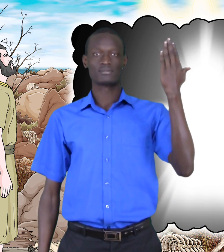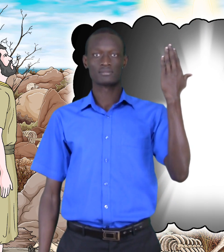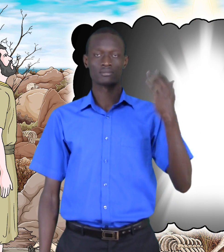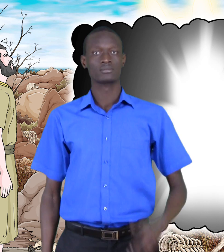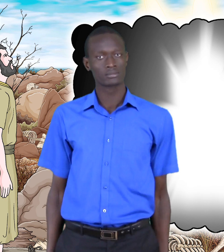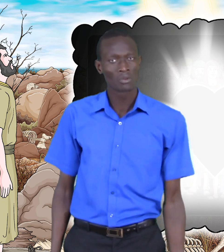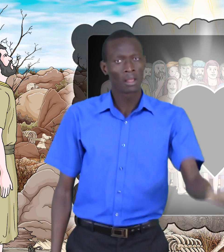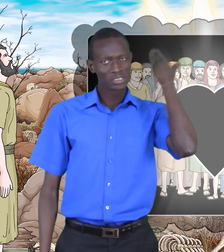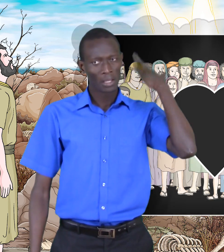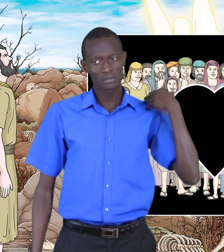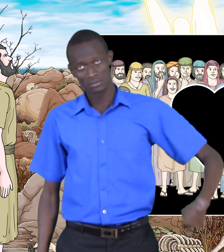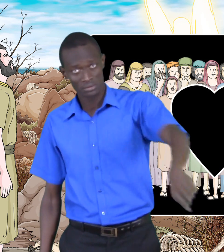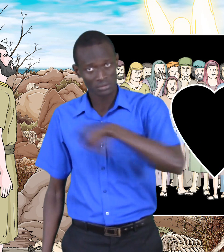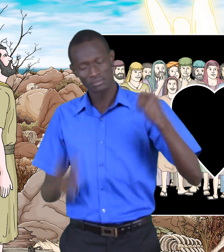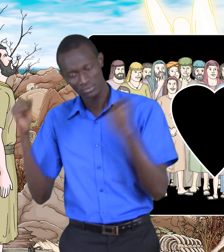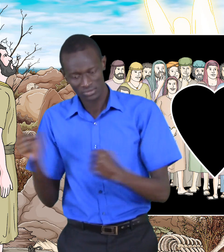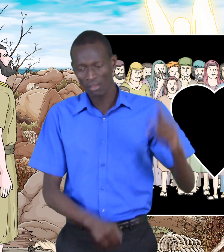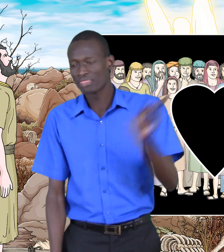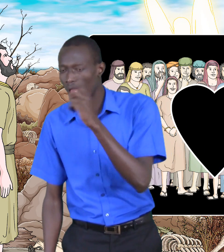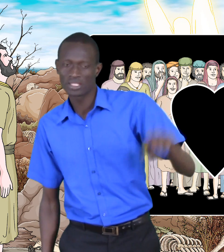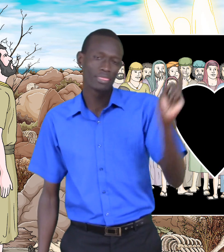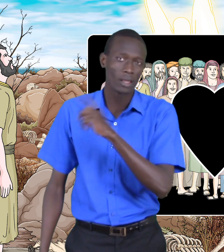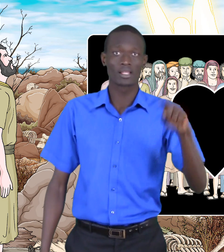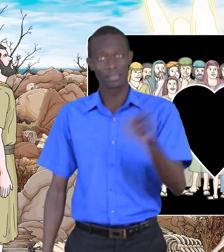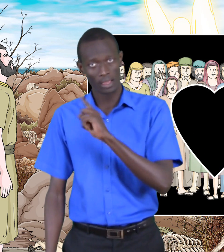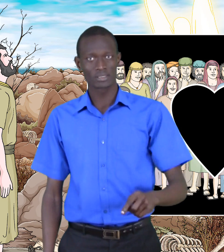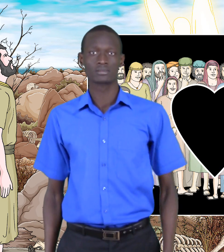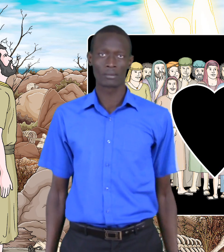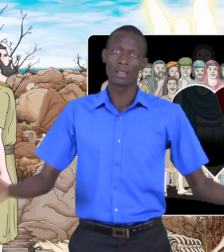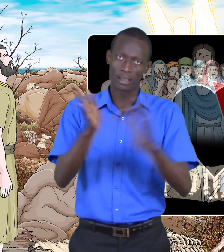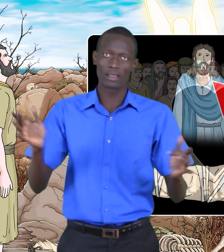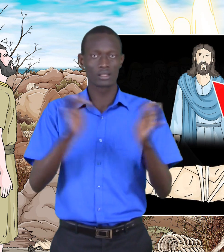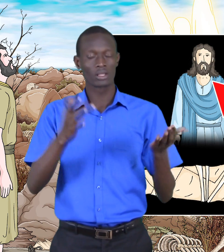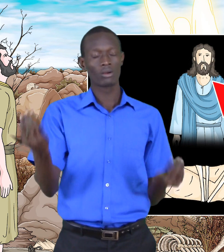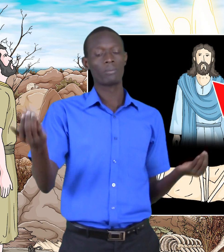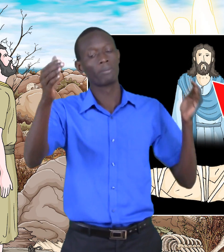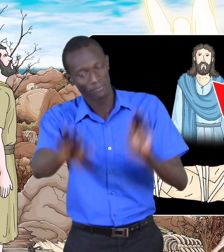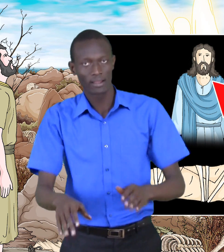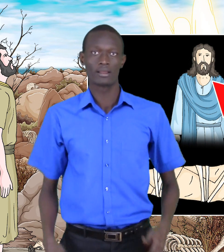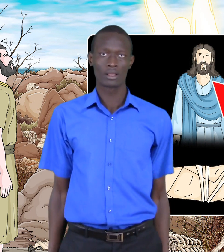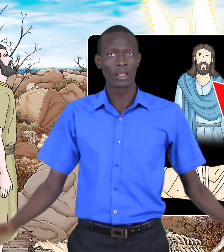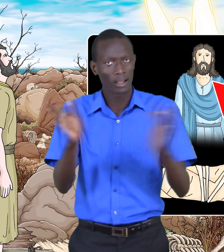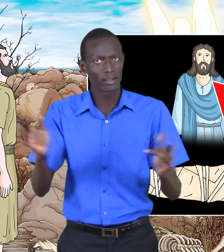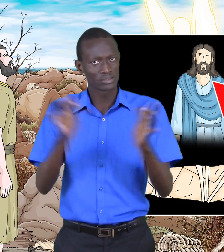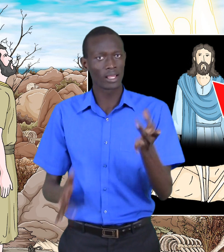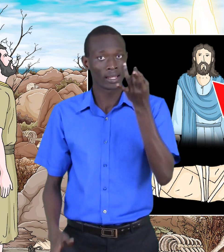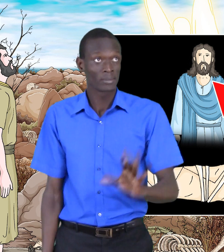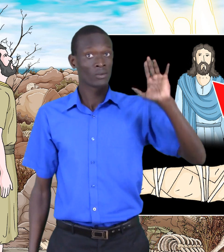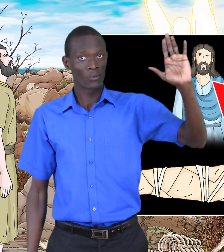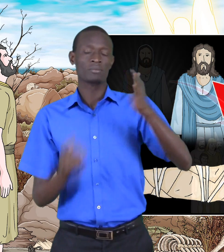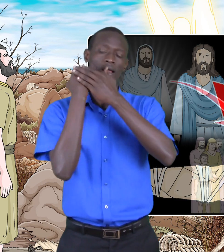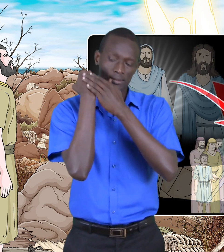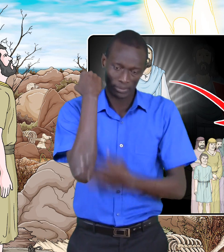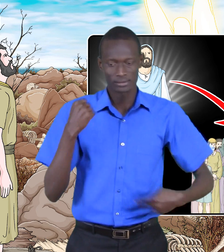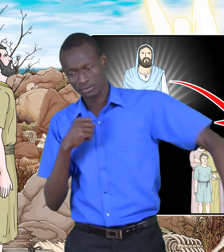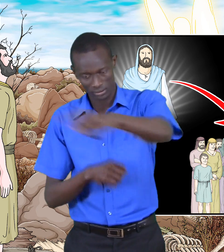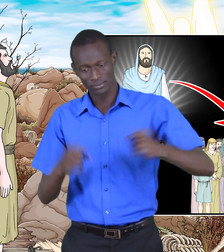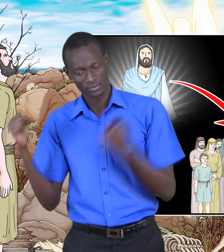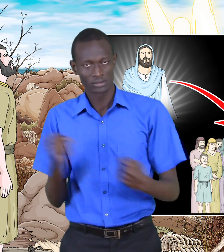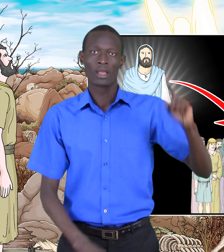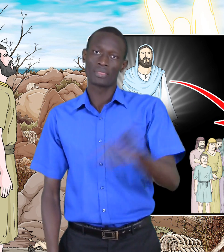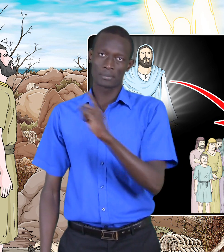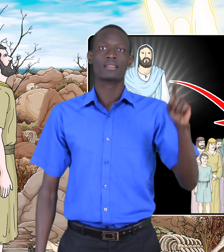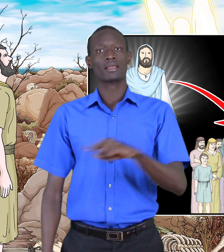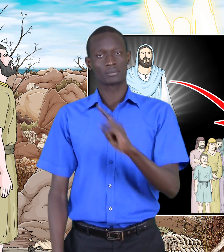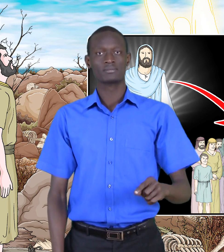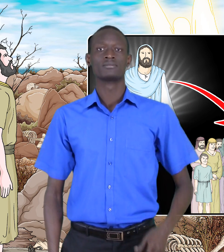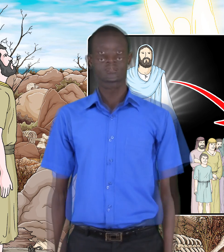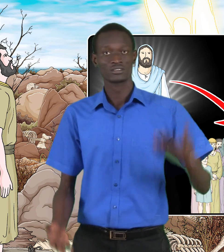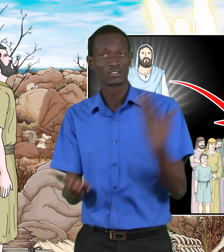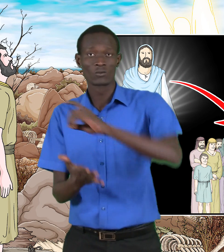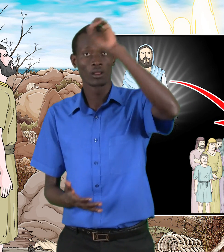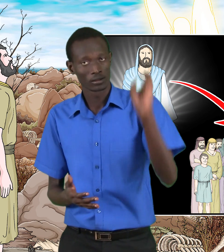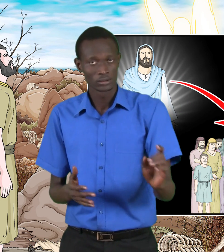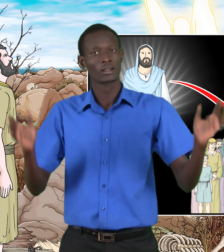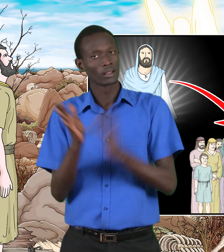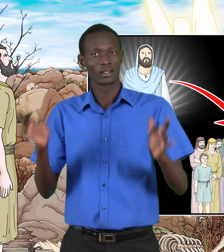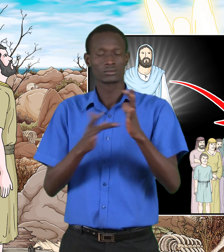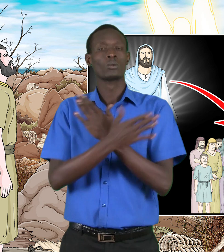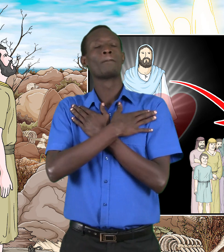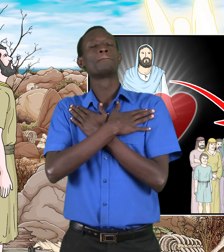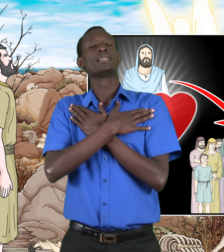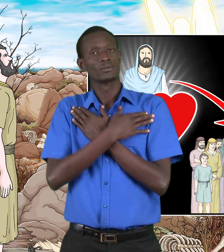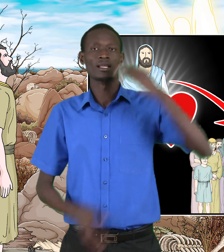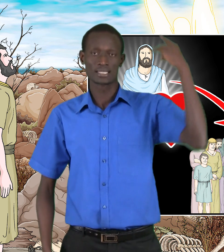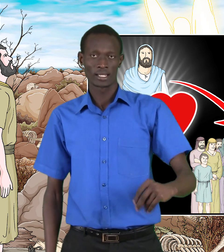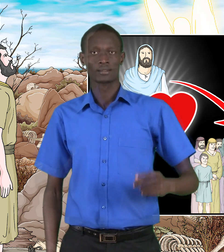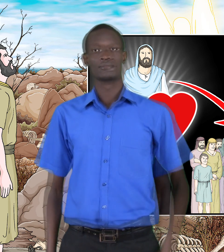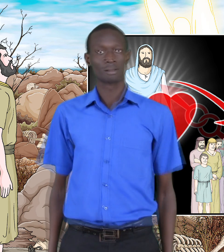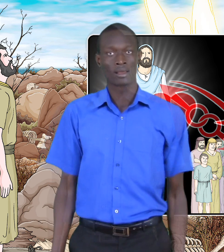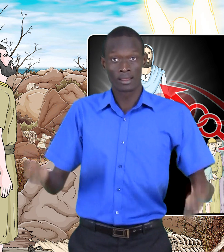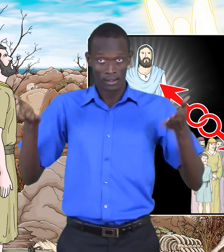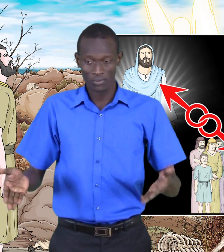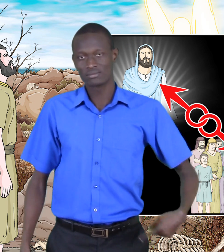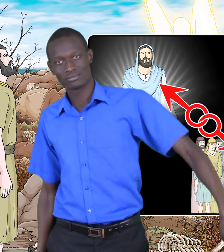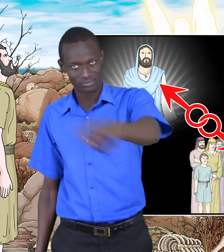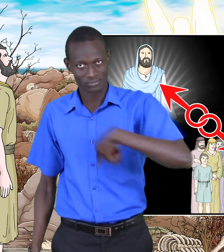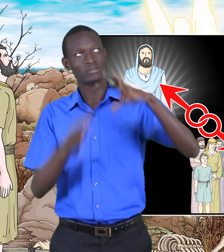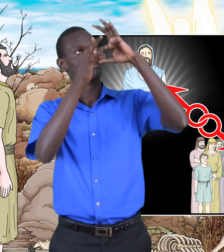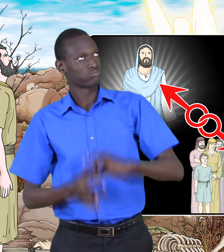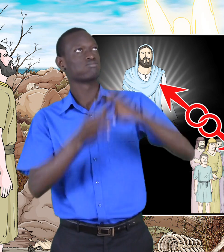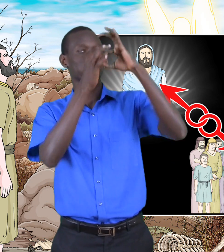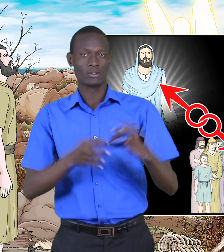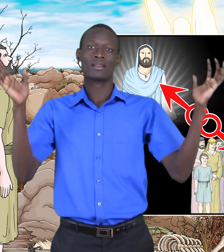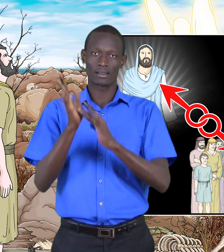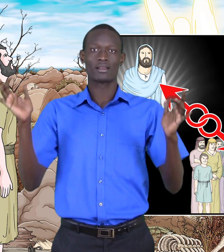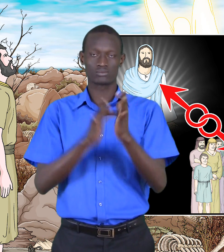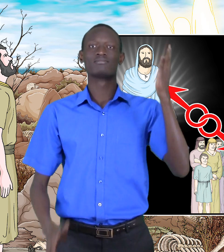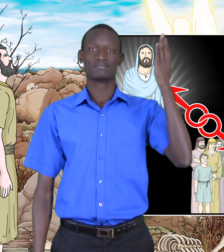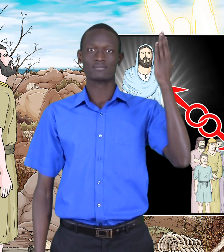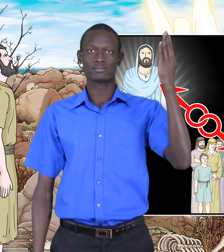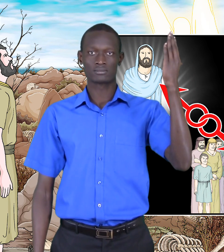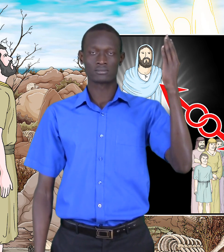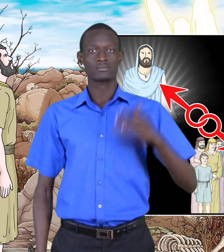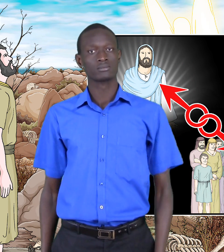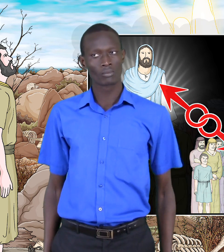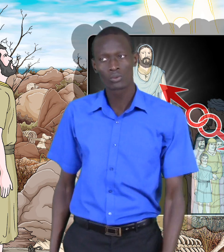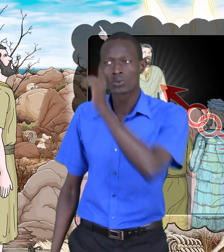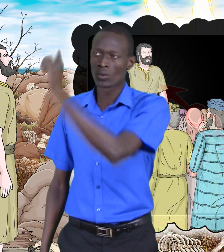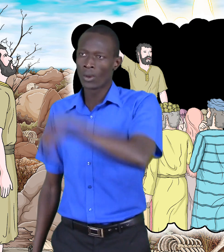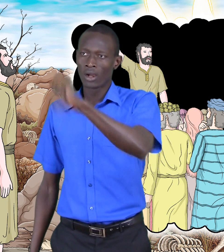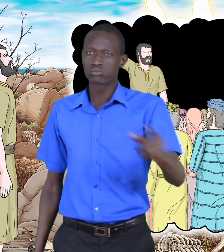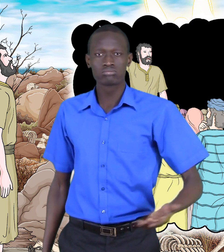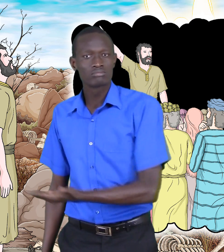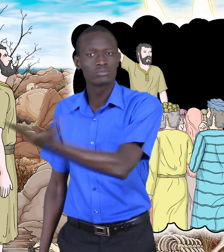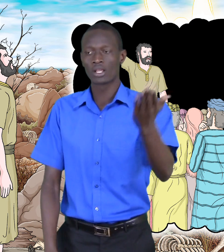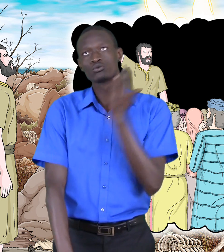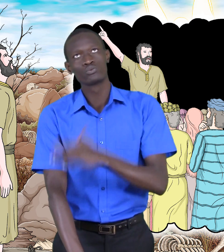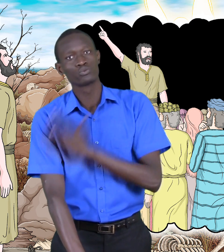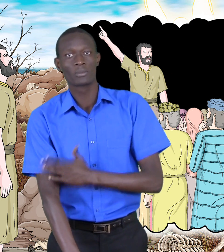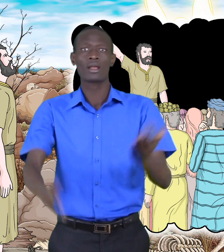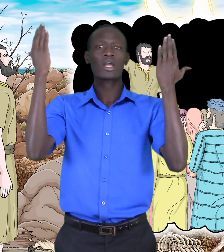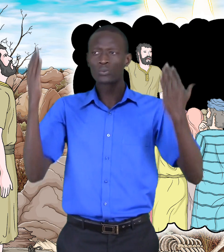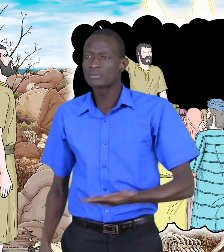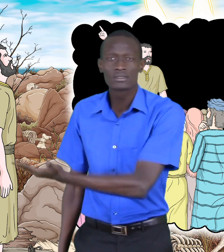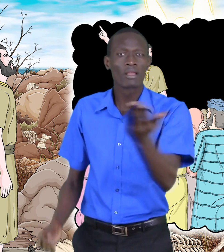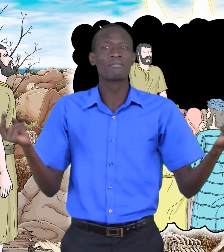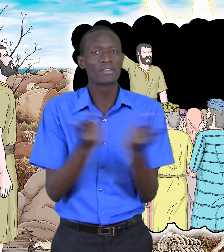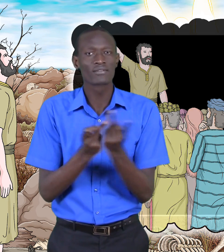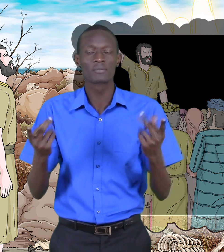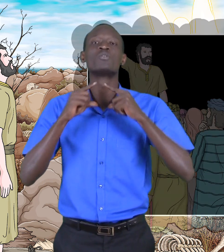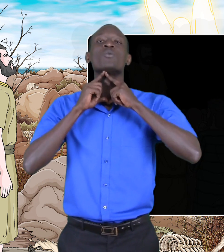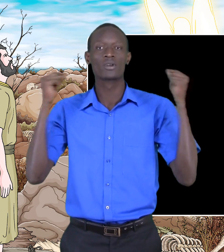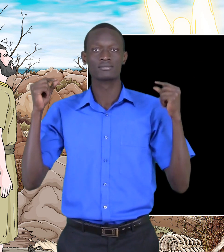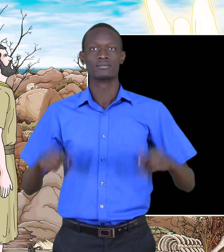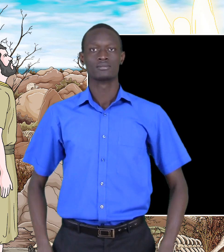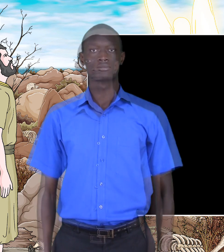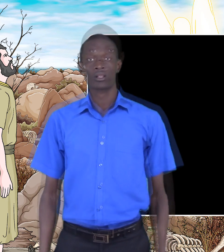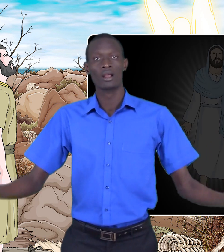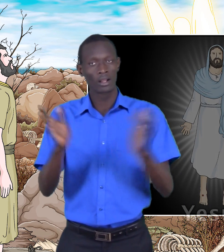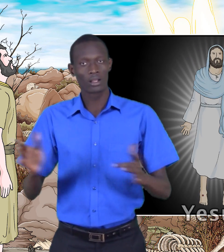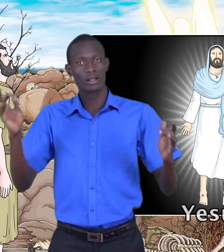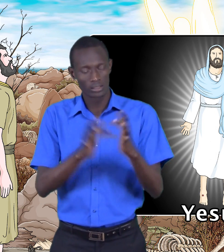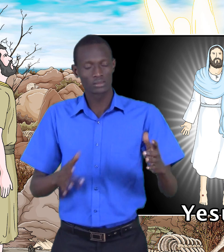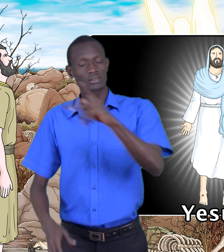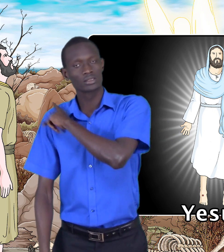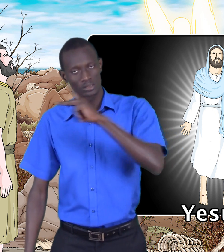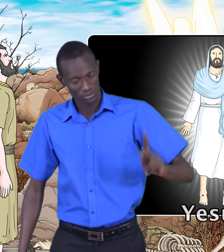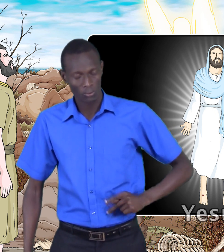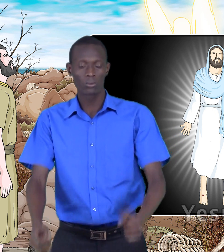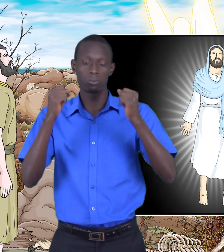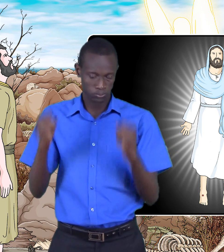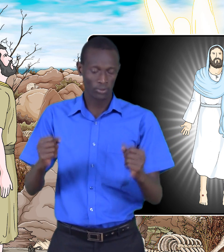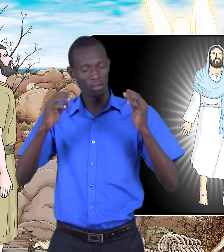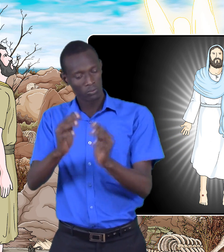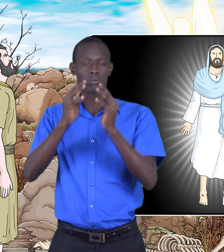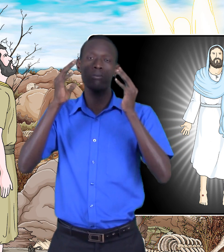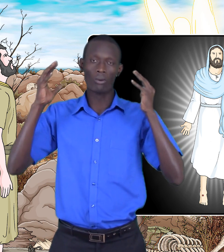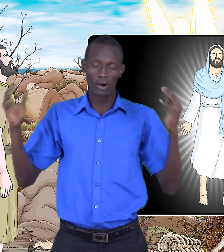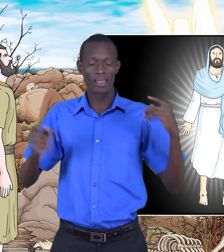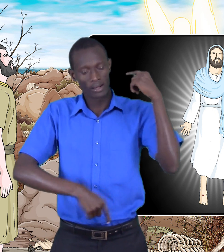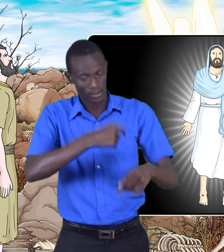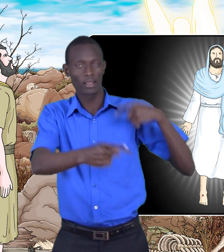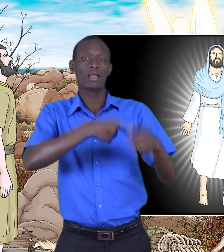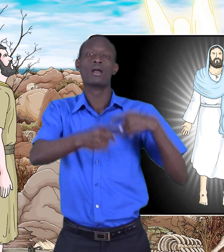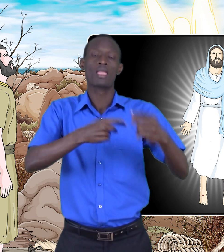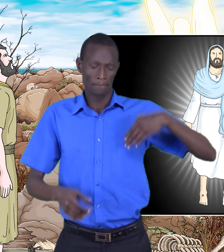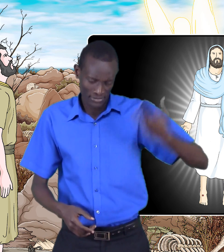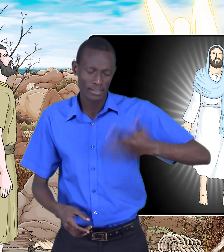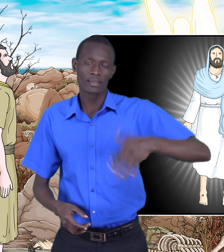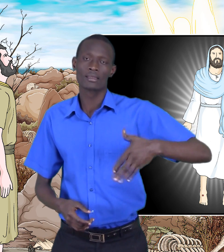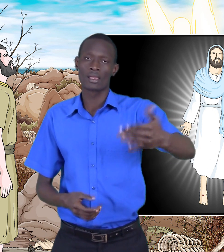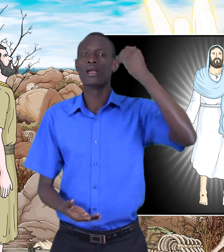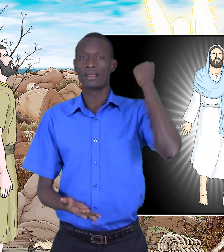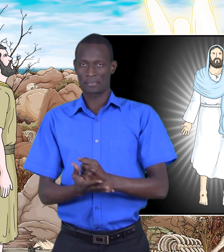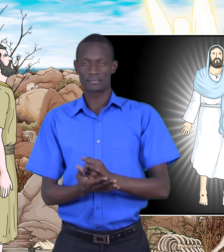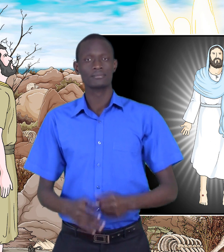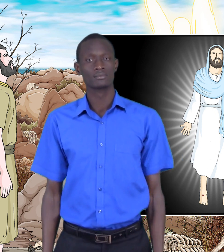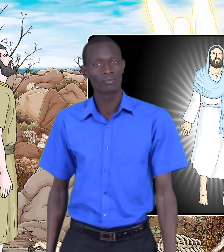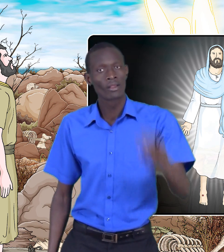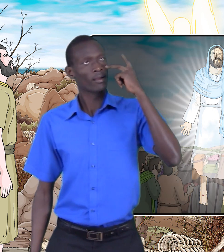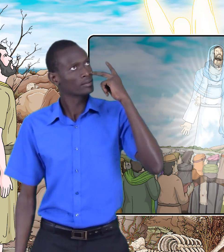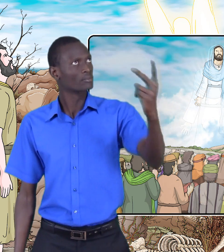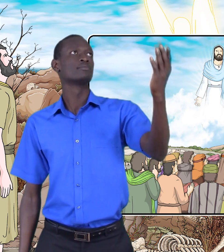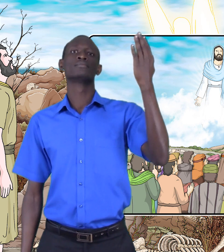To Him who loves us and has released us from our sins by His blood, who has made us to be a kingdom, priests to His God and Father—to Him be the glory and power forever and ever!